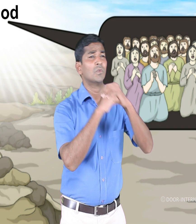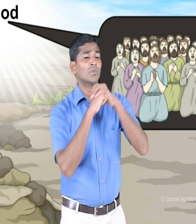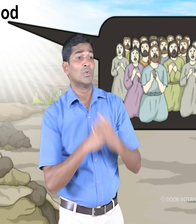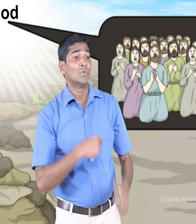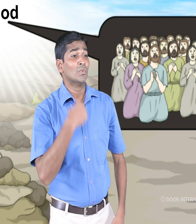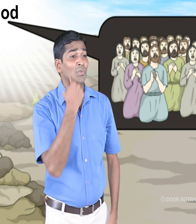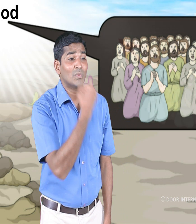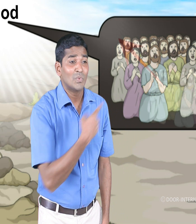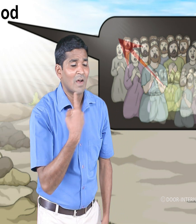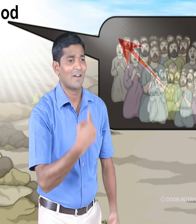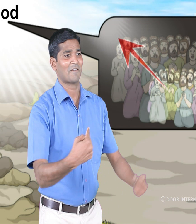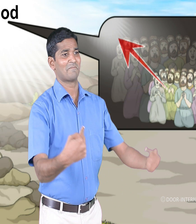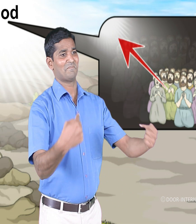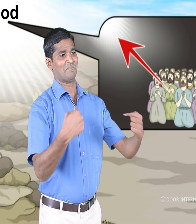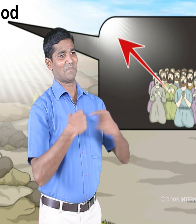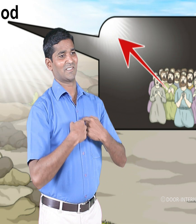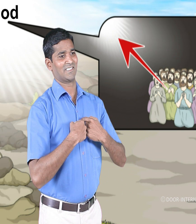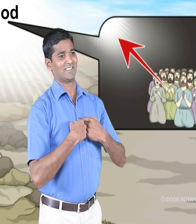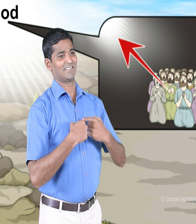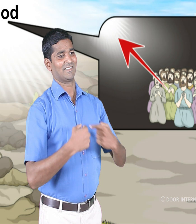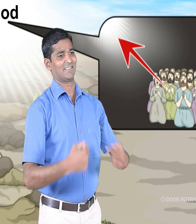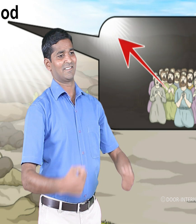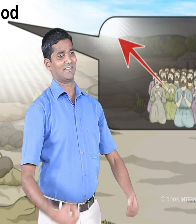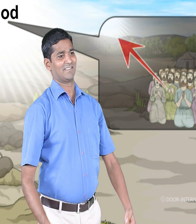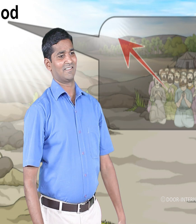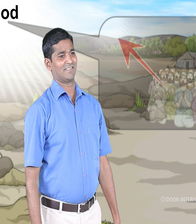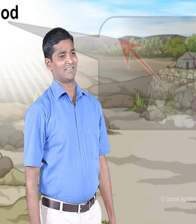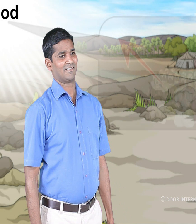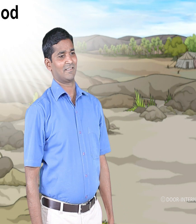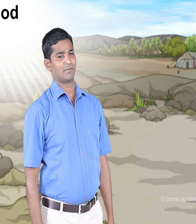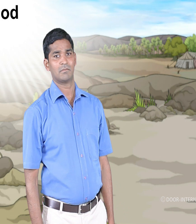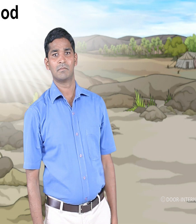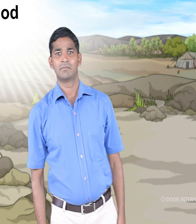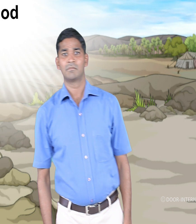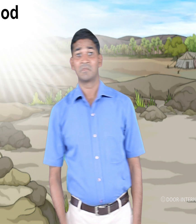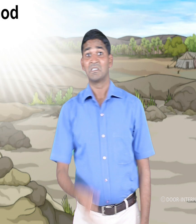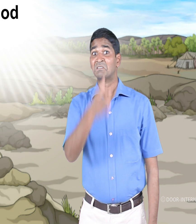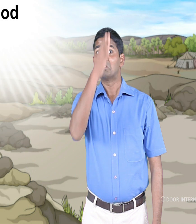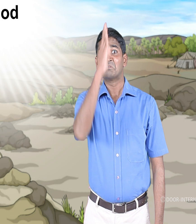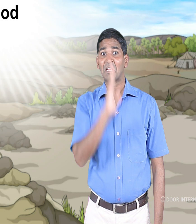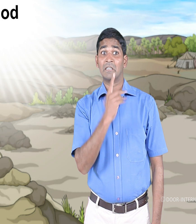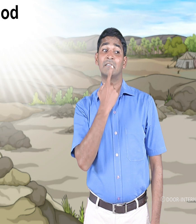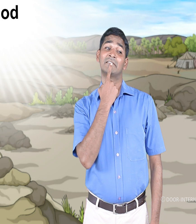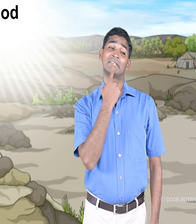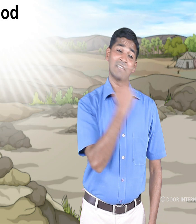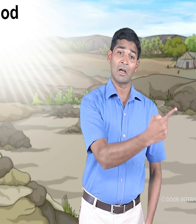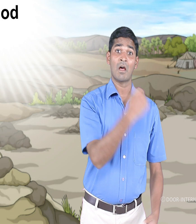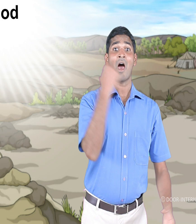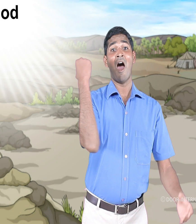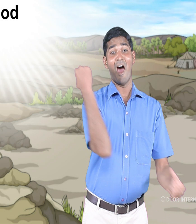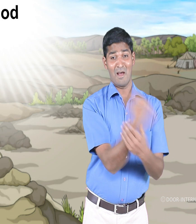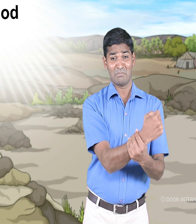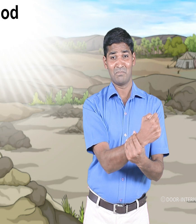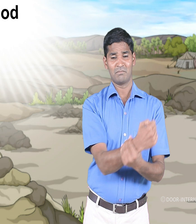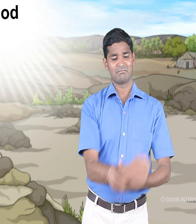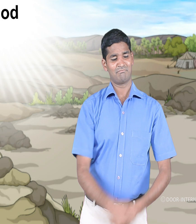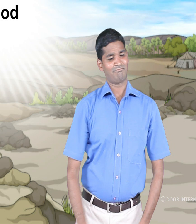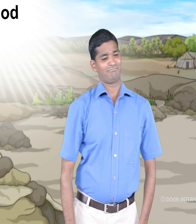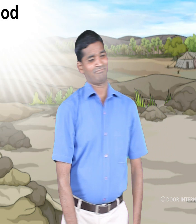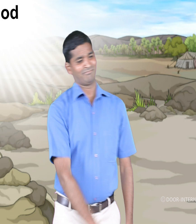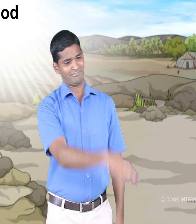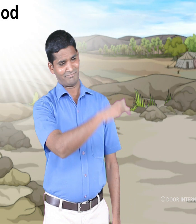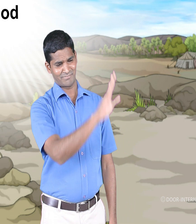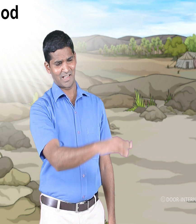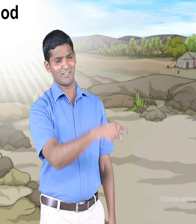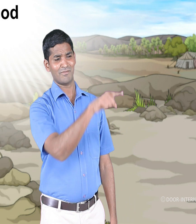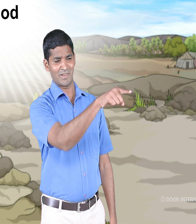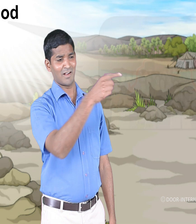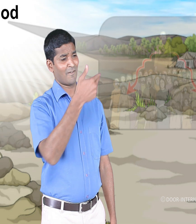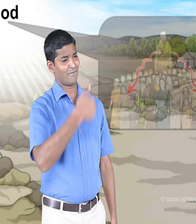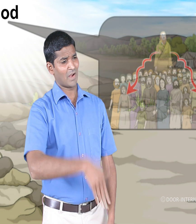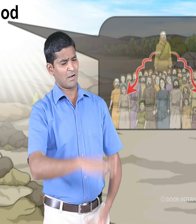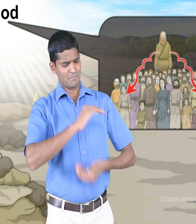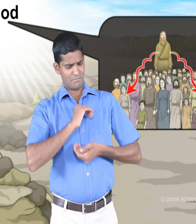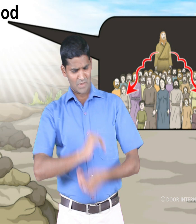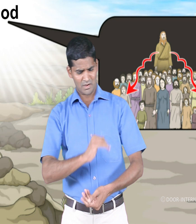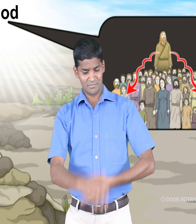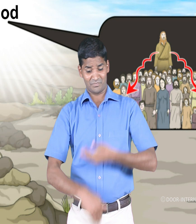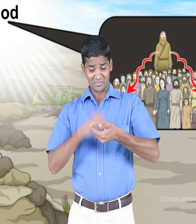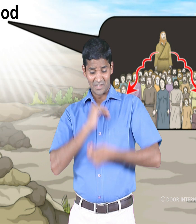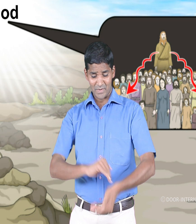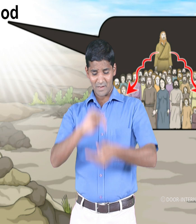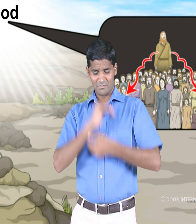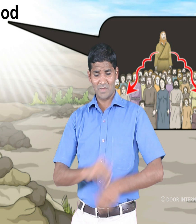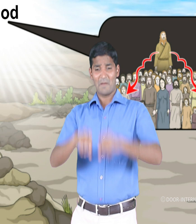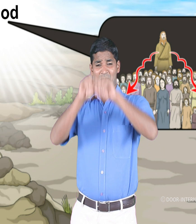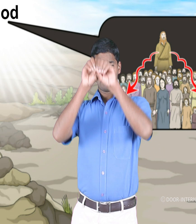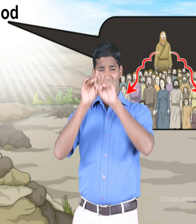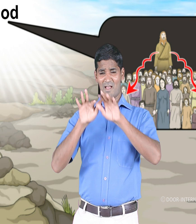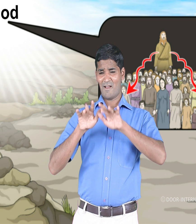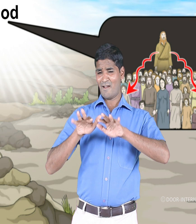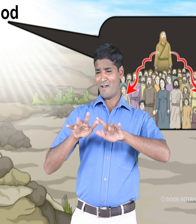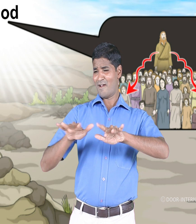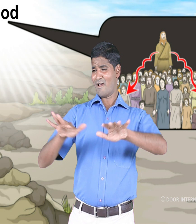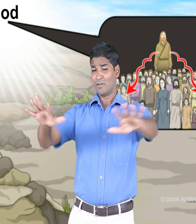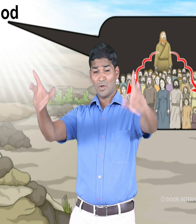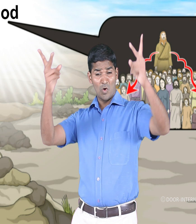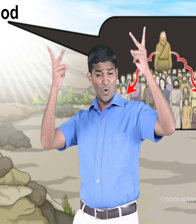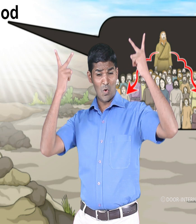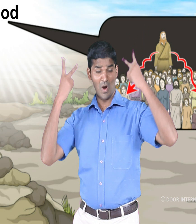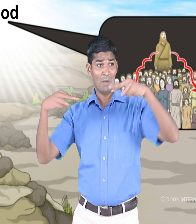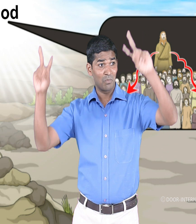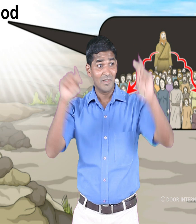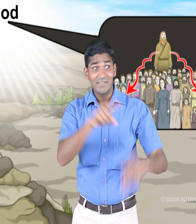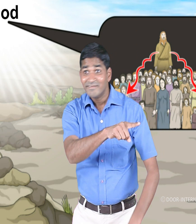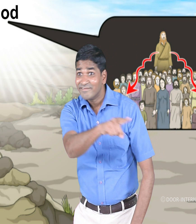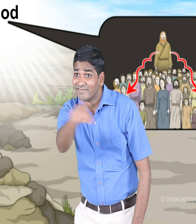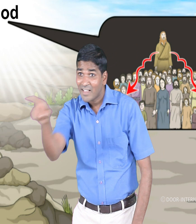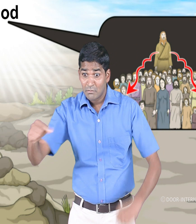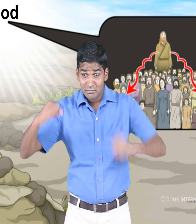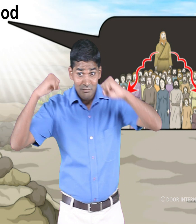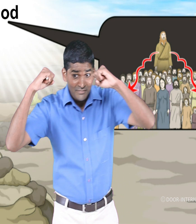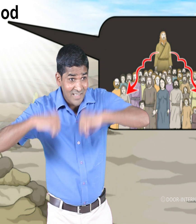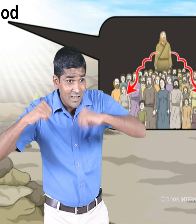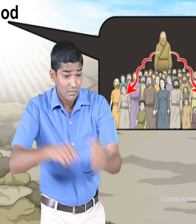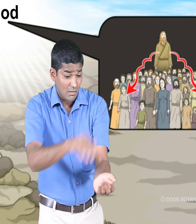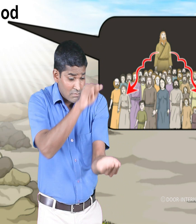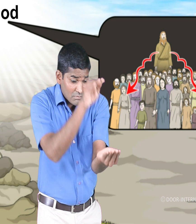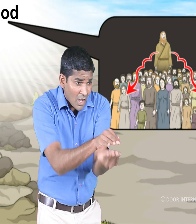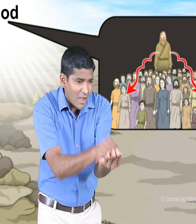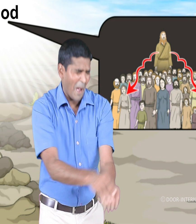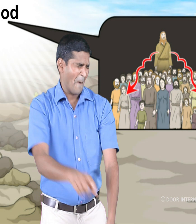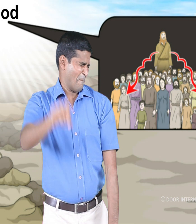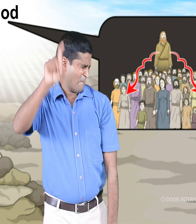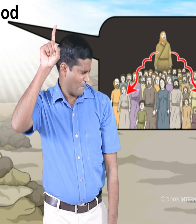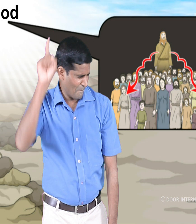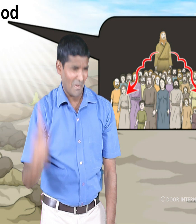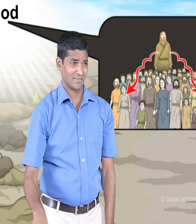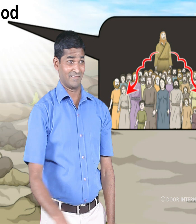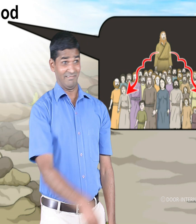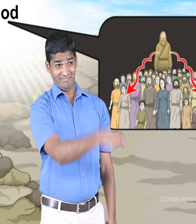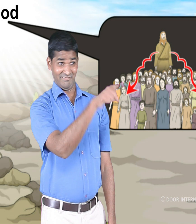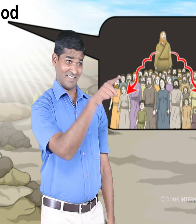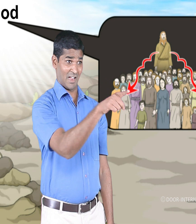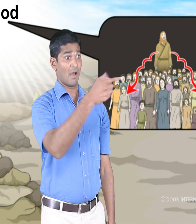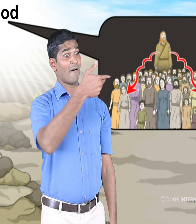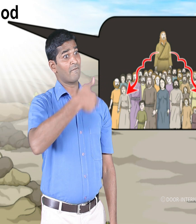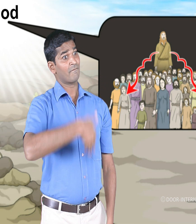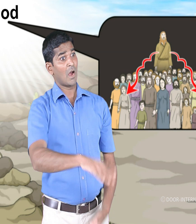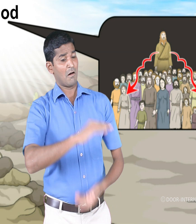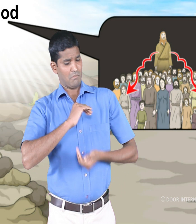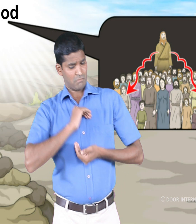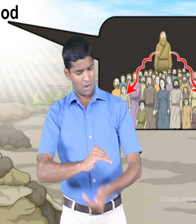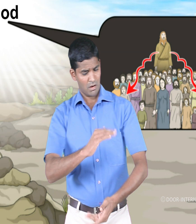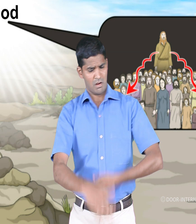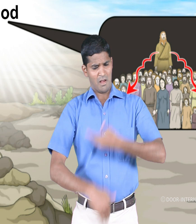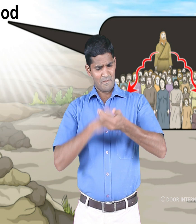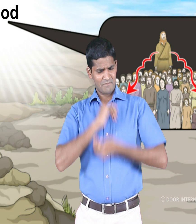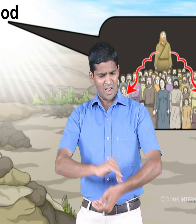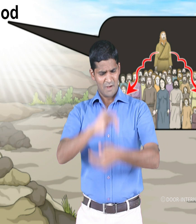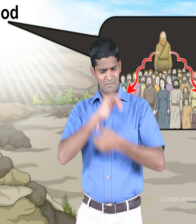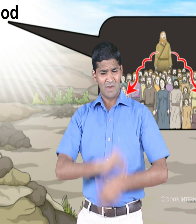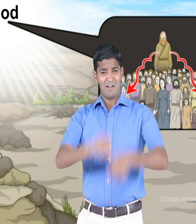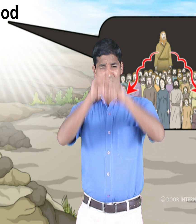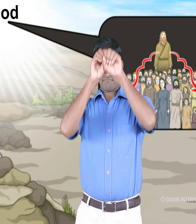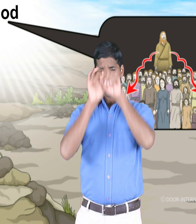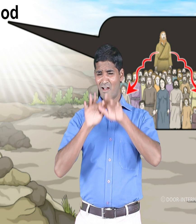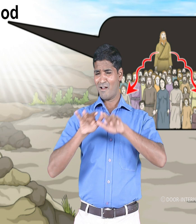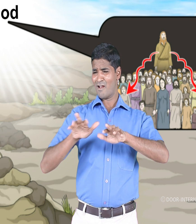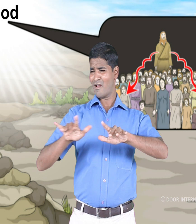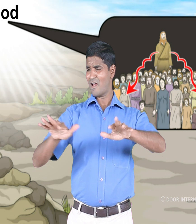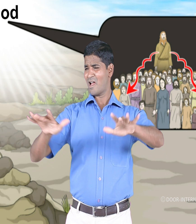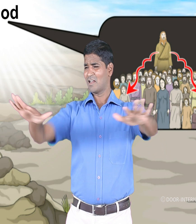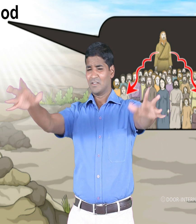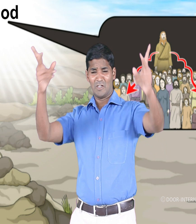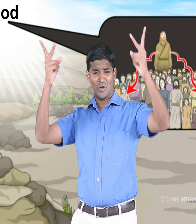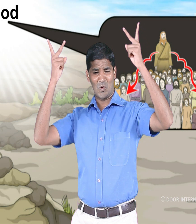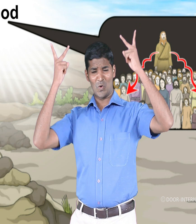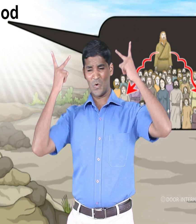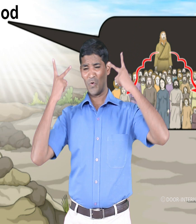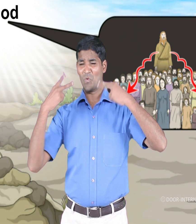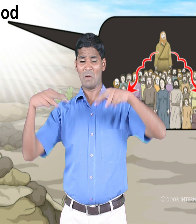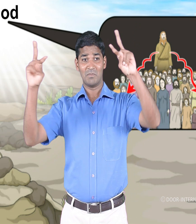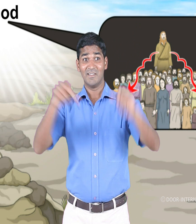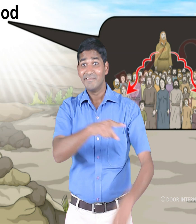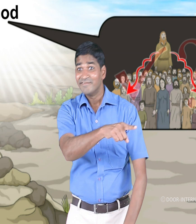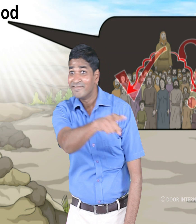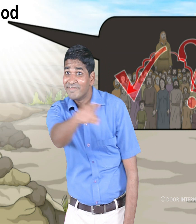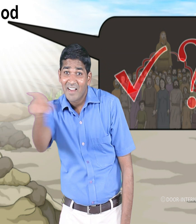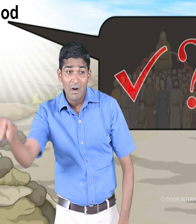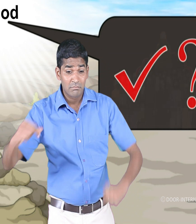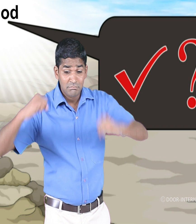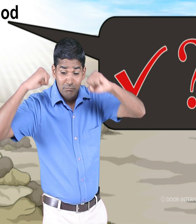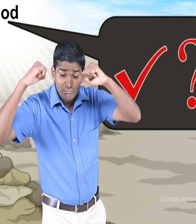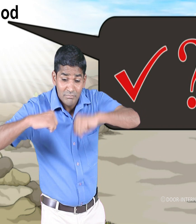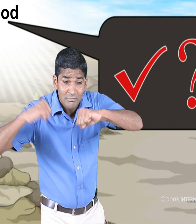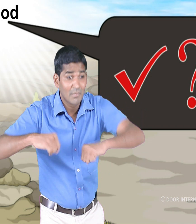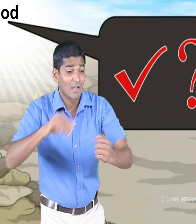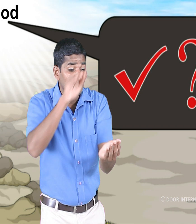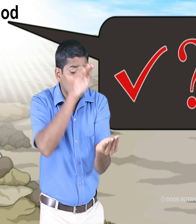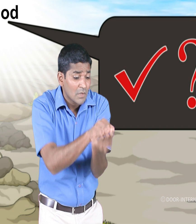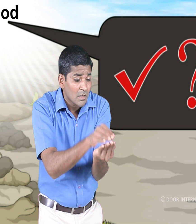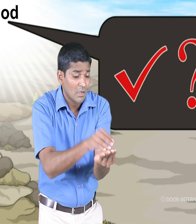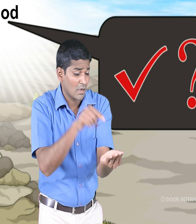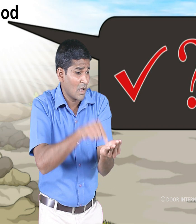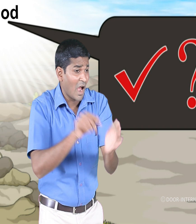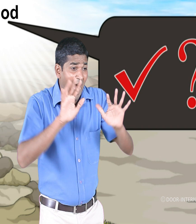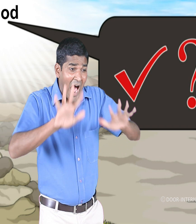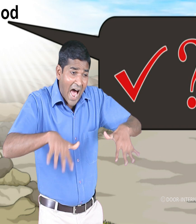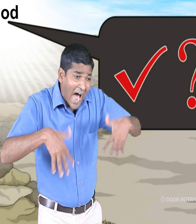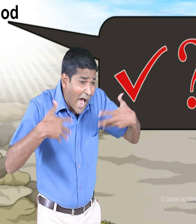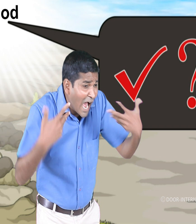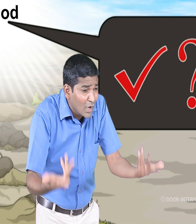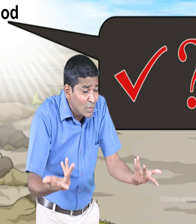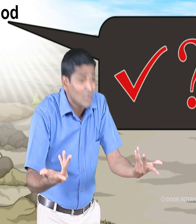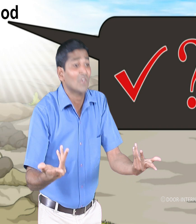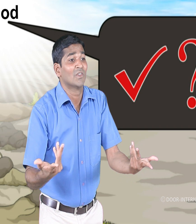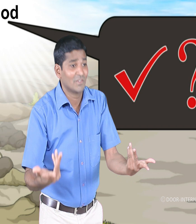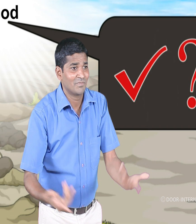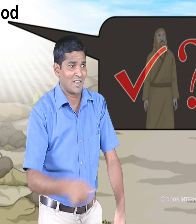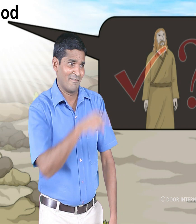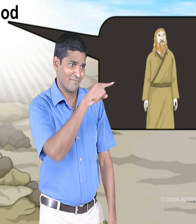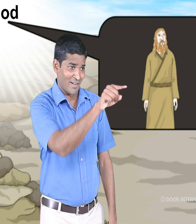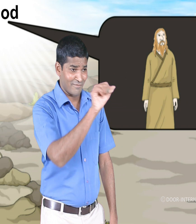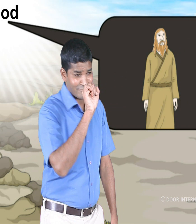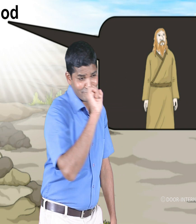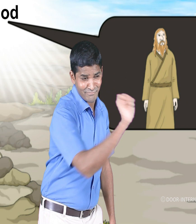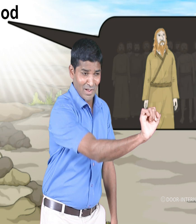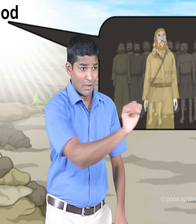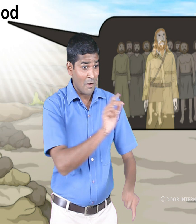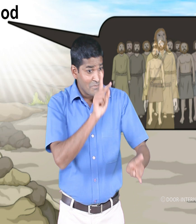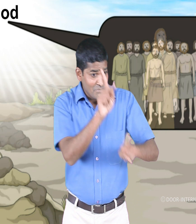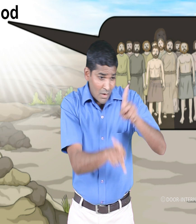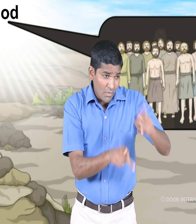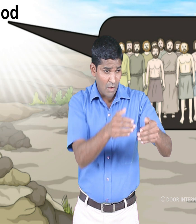God also said to Abraham, “You must keep My covenant—you and your descendants in the generations after you.